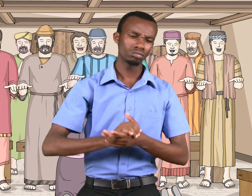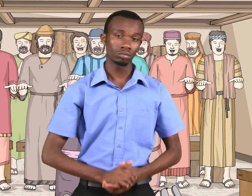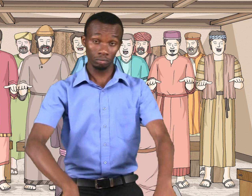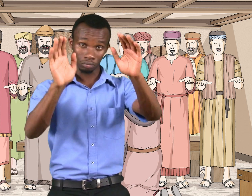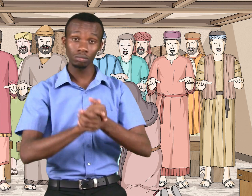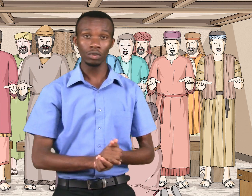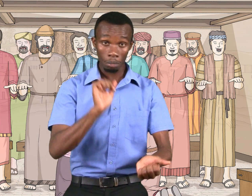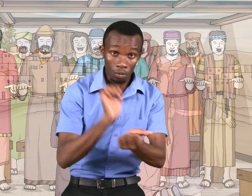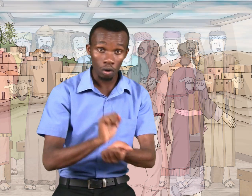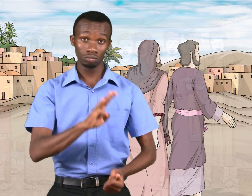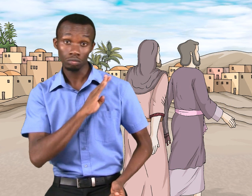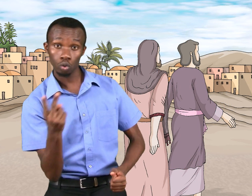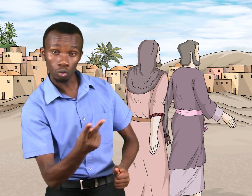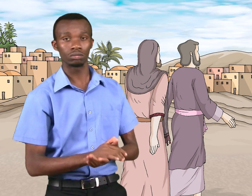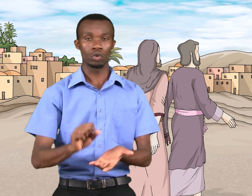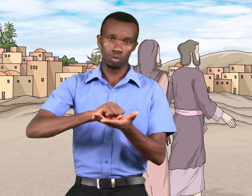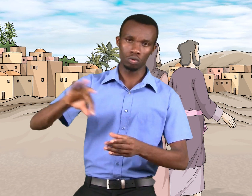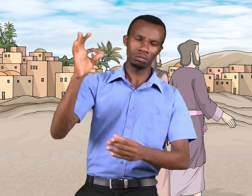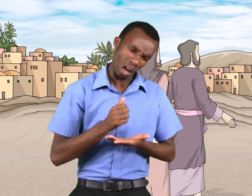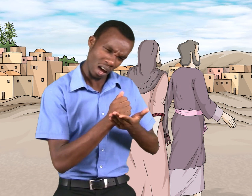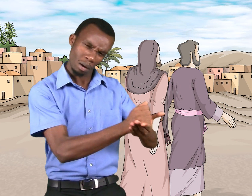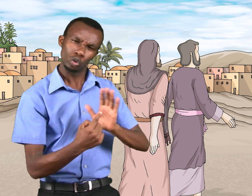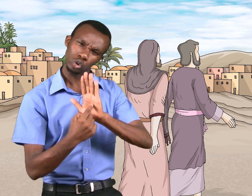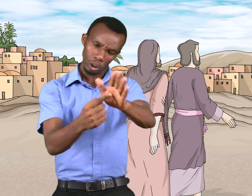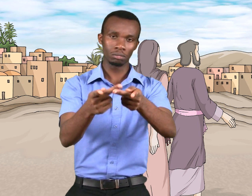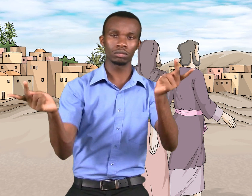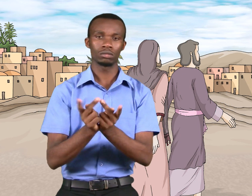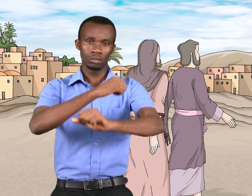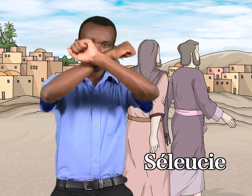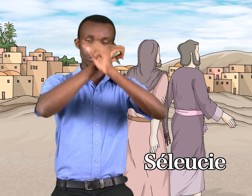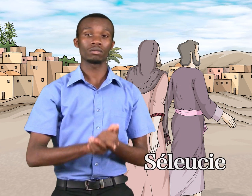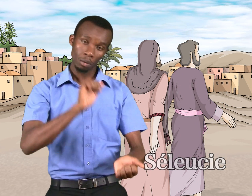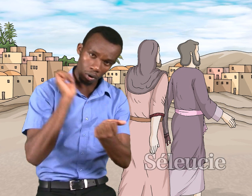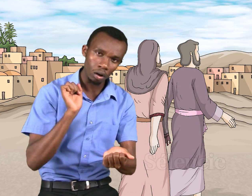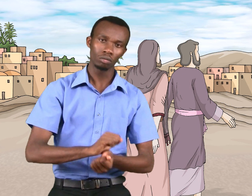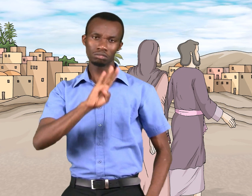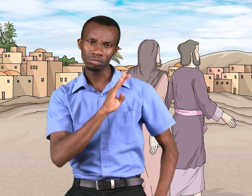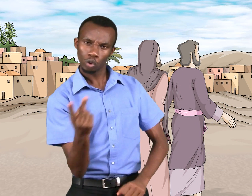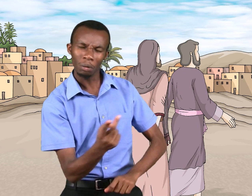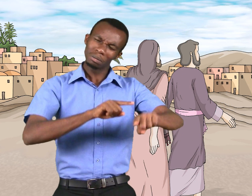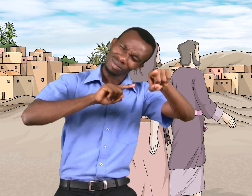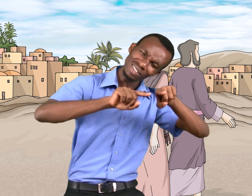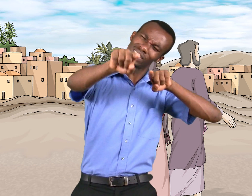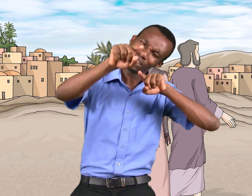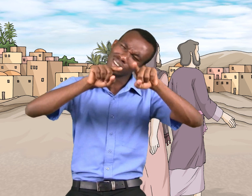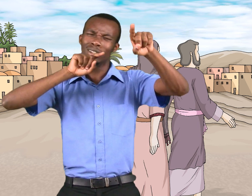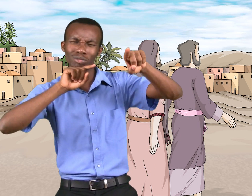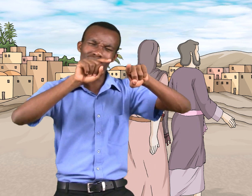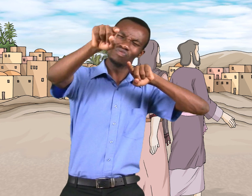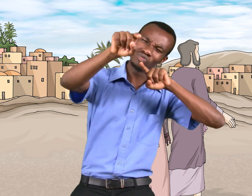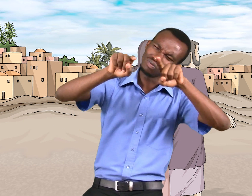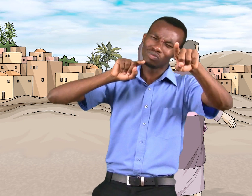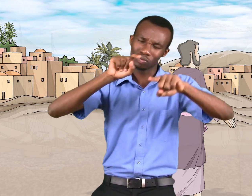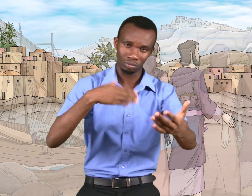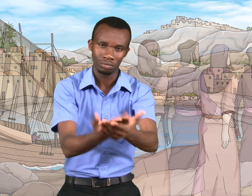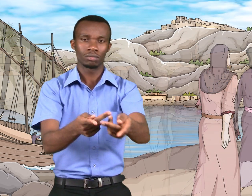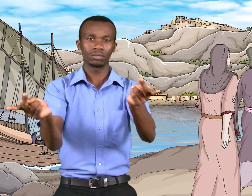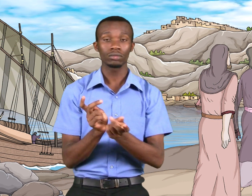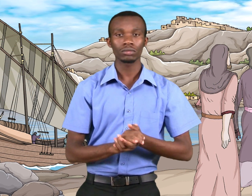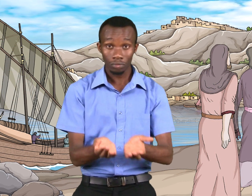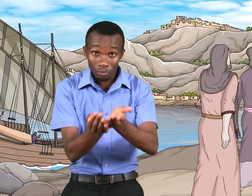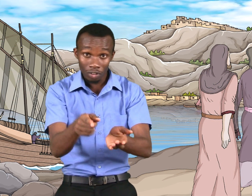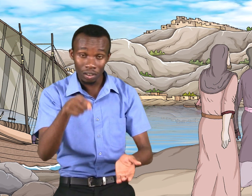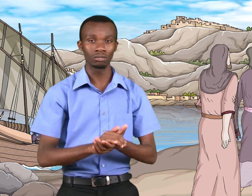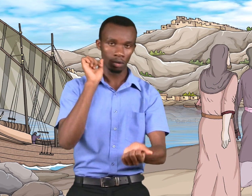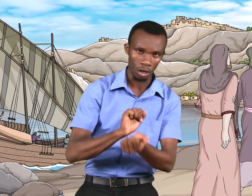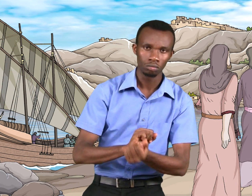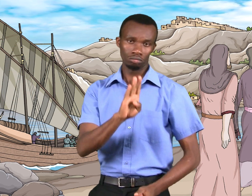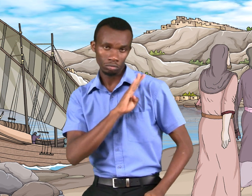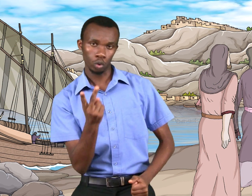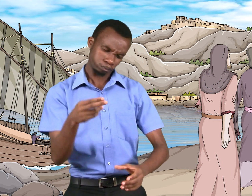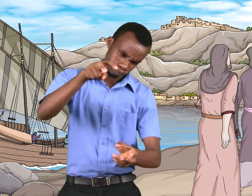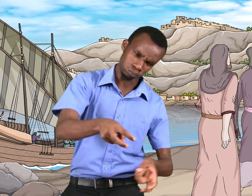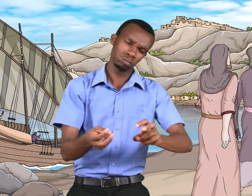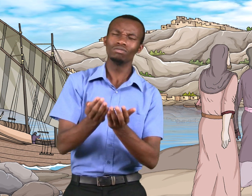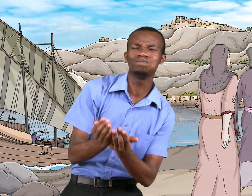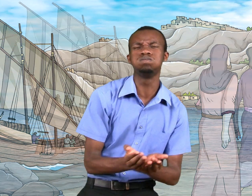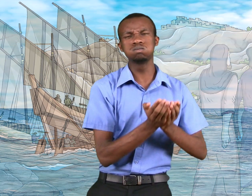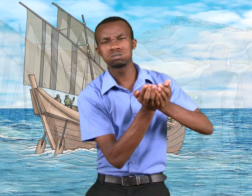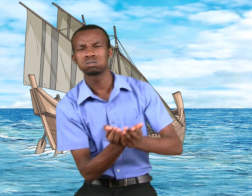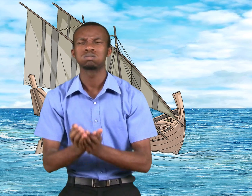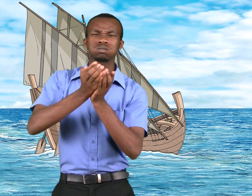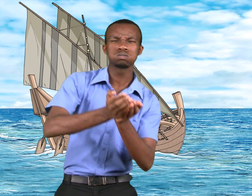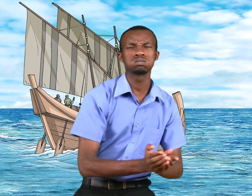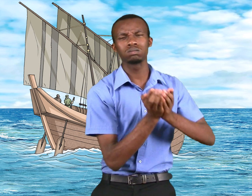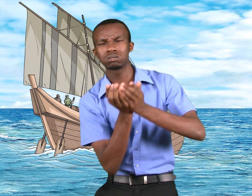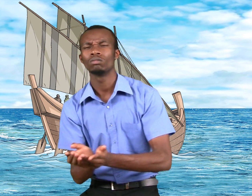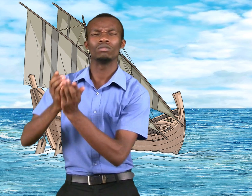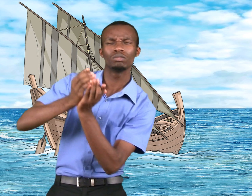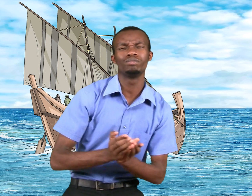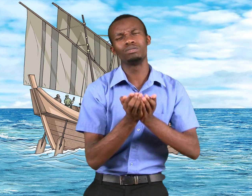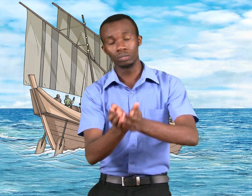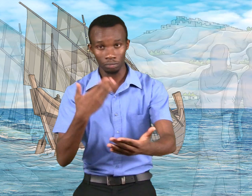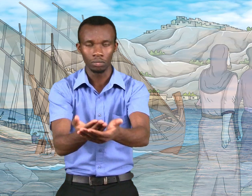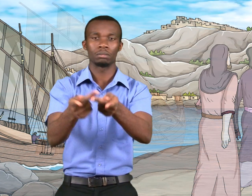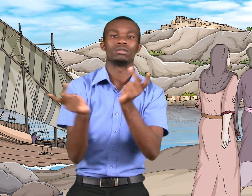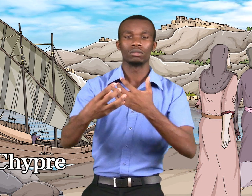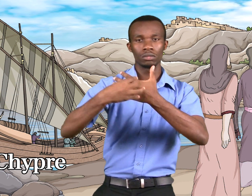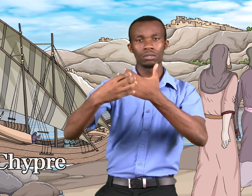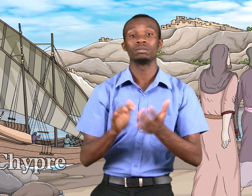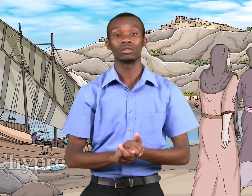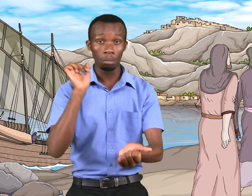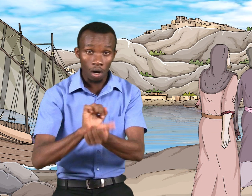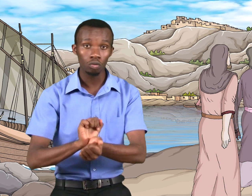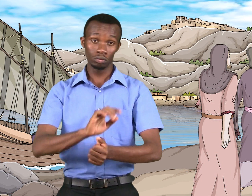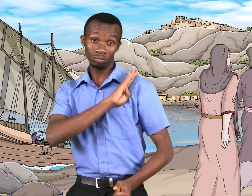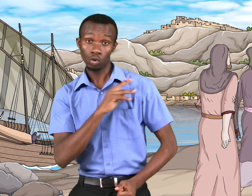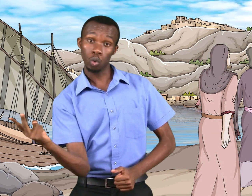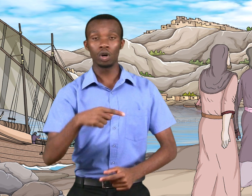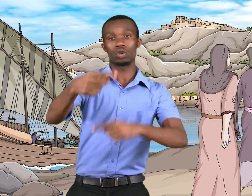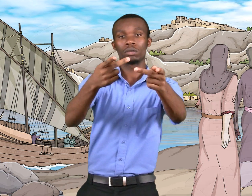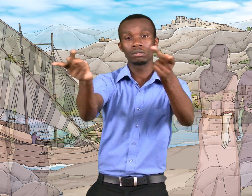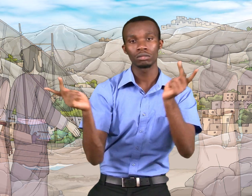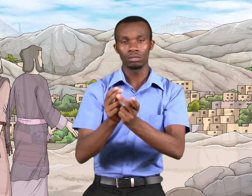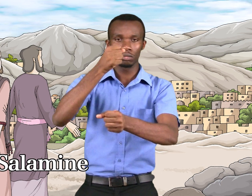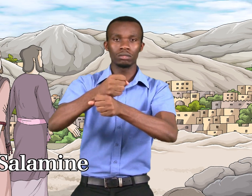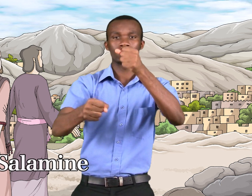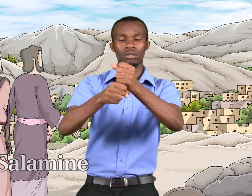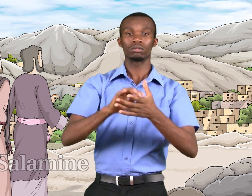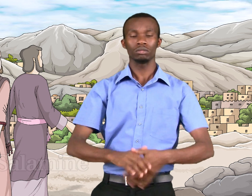So Barnabas and Saul, sent forth by the Holy Spirit, went down to Seleucia and sailed from there to Cyprus.